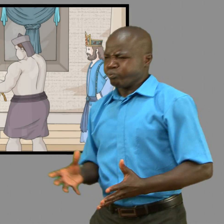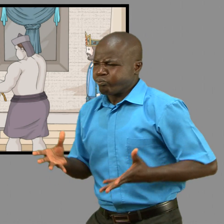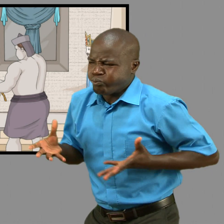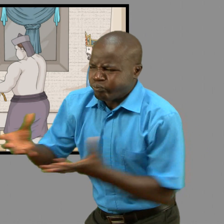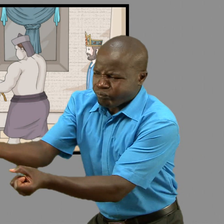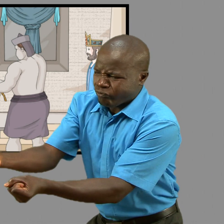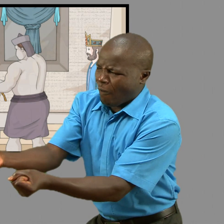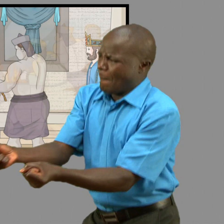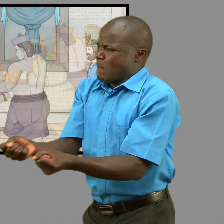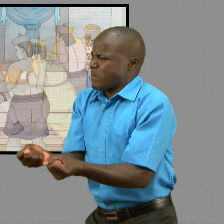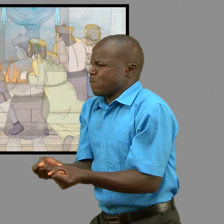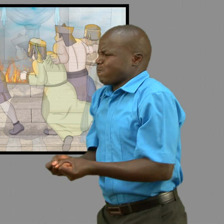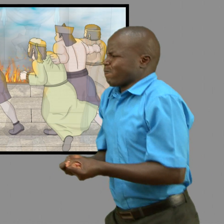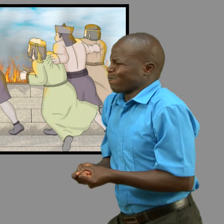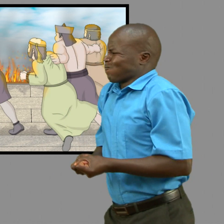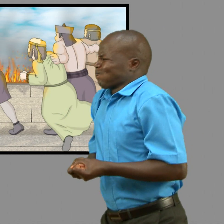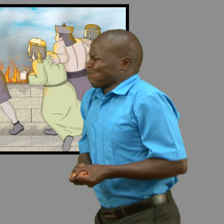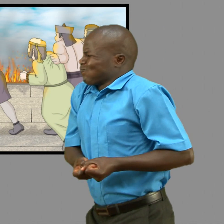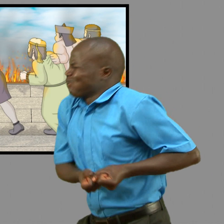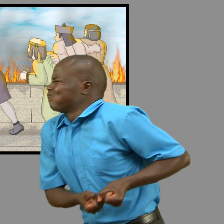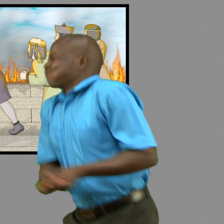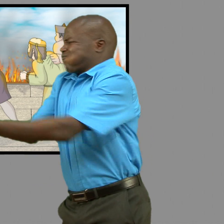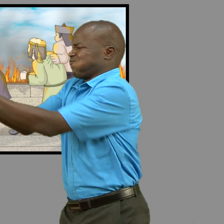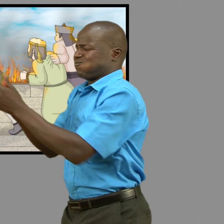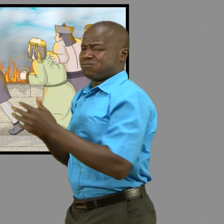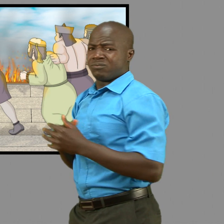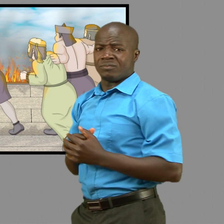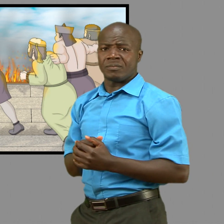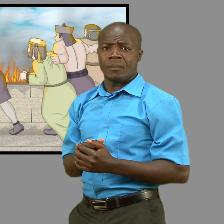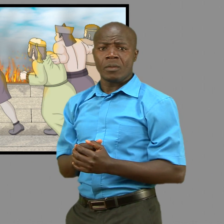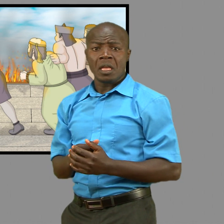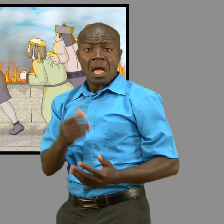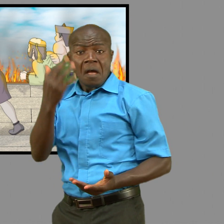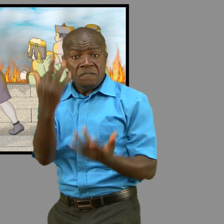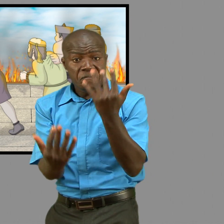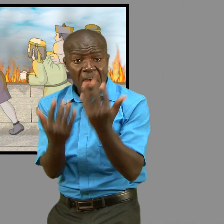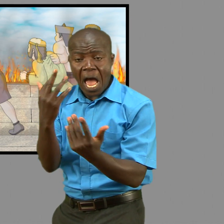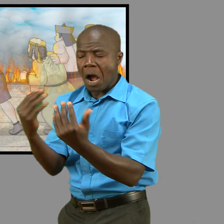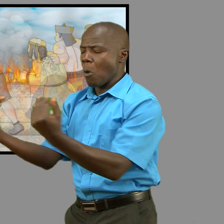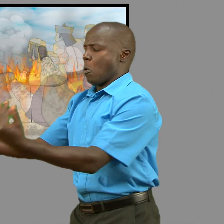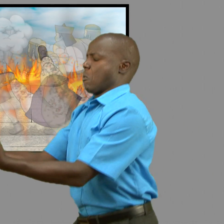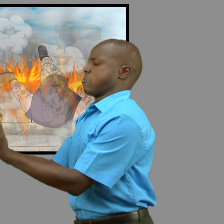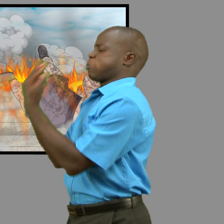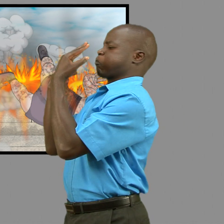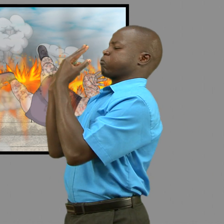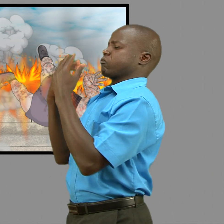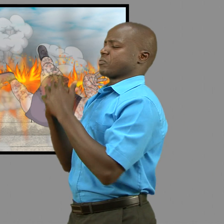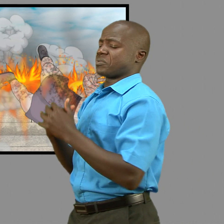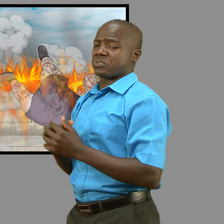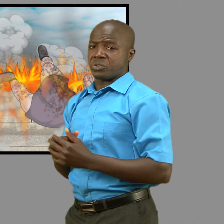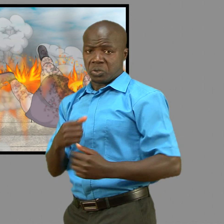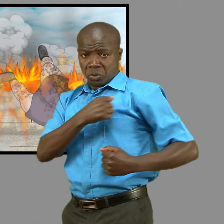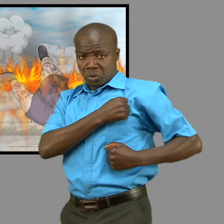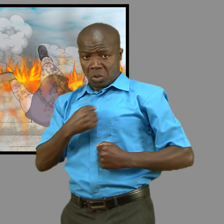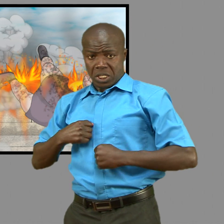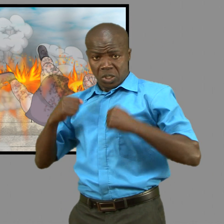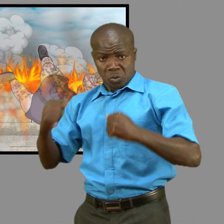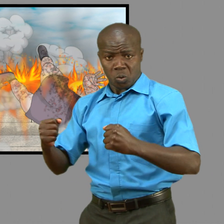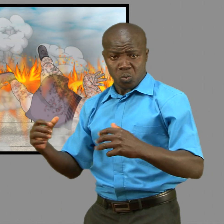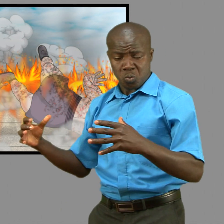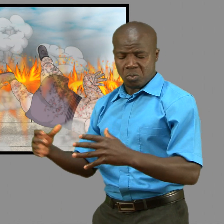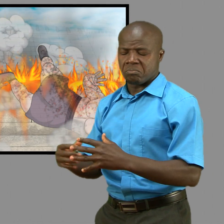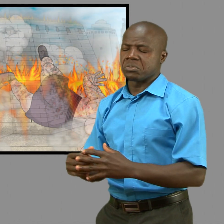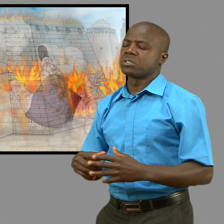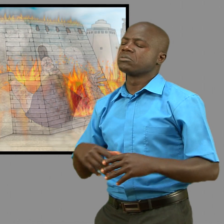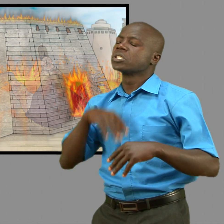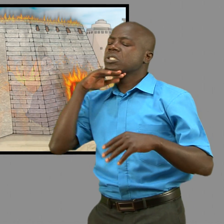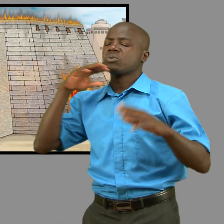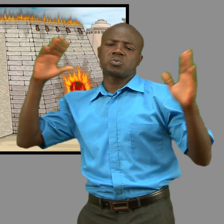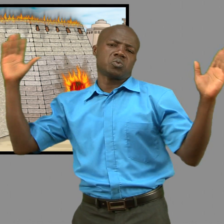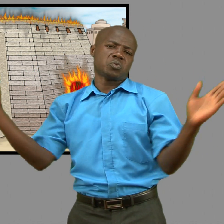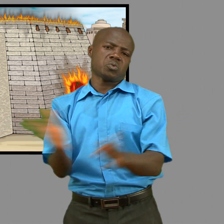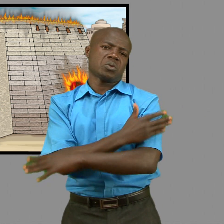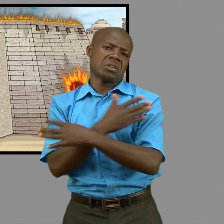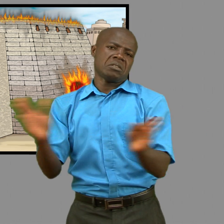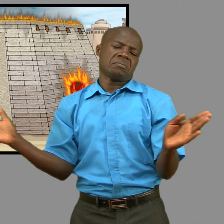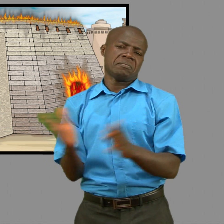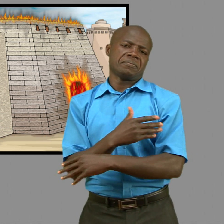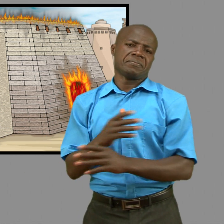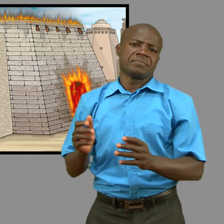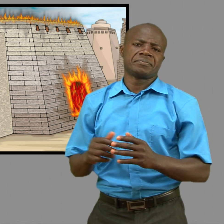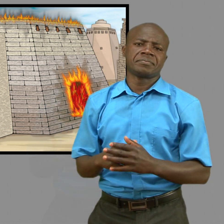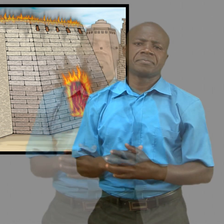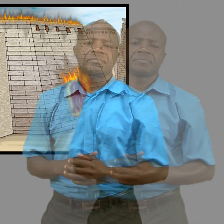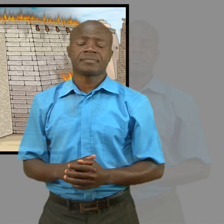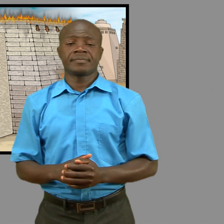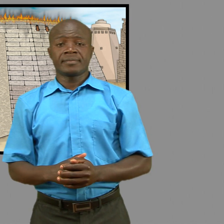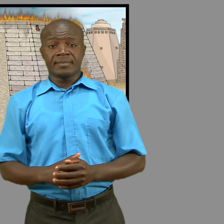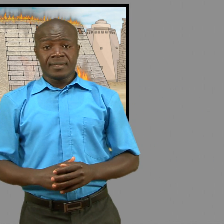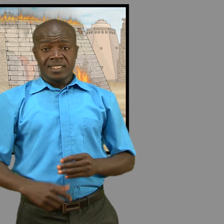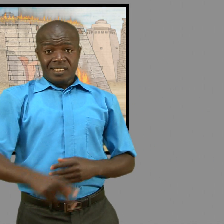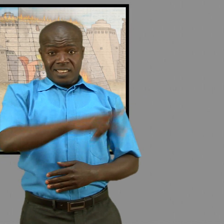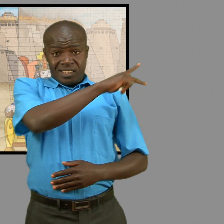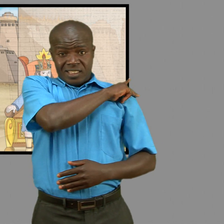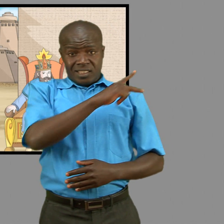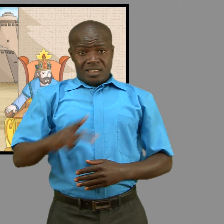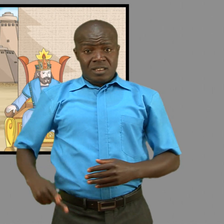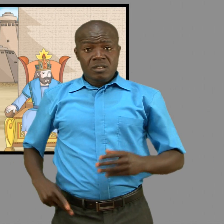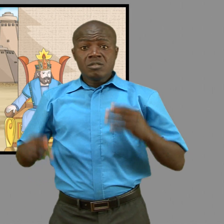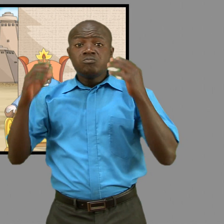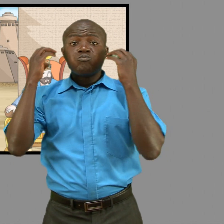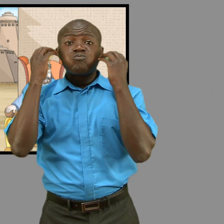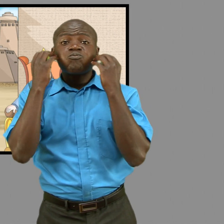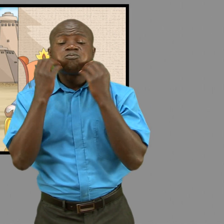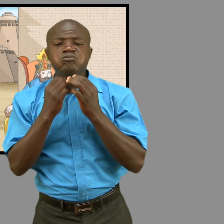The king’s command was so urgent and the furnace so hot that the fiery flames killed the men who carried up Shadrach, Meshach, and Abednego. And these three men, Shadrach, Meshach, and Abednego, firmly bound, fell into the blazing fiery furnace.